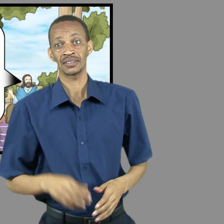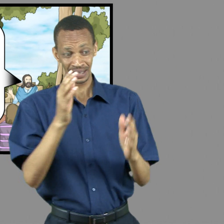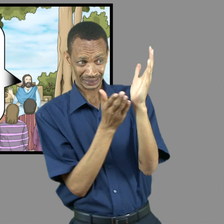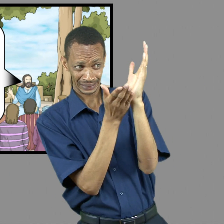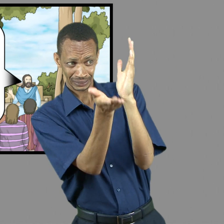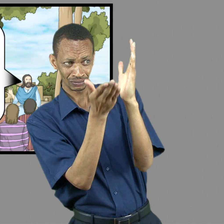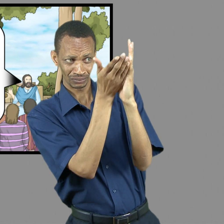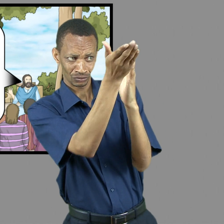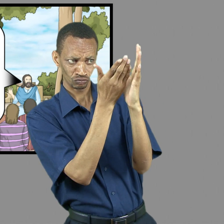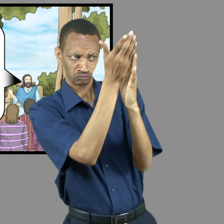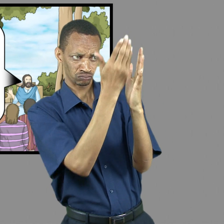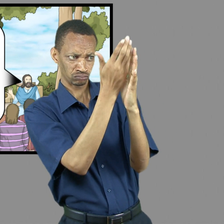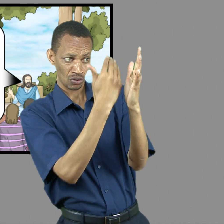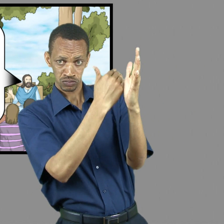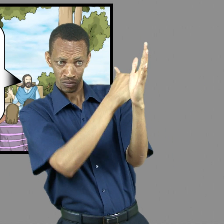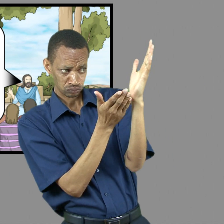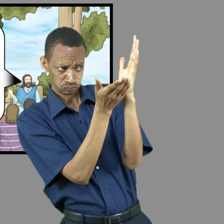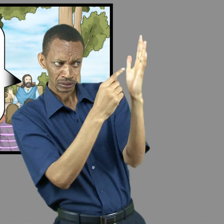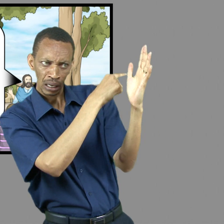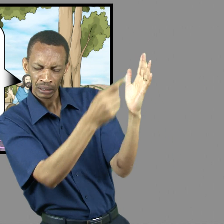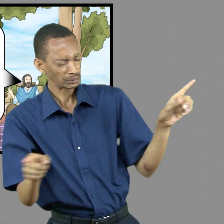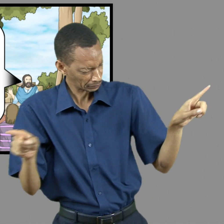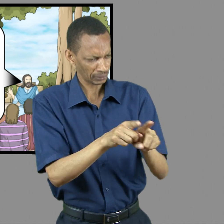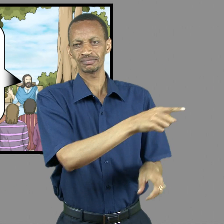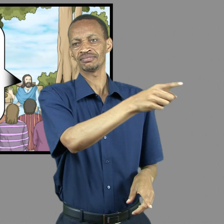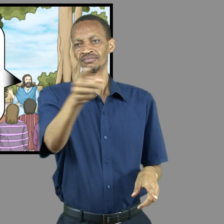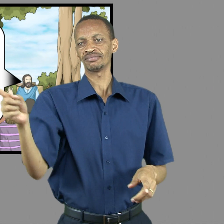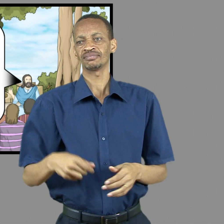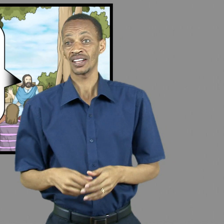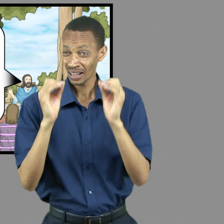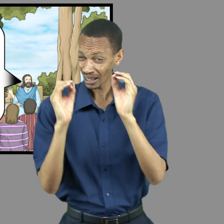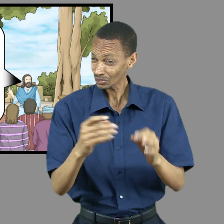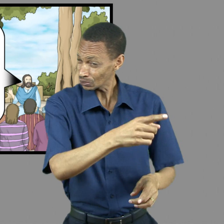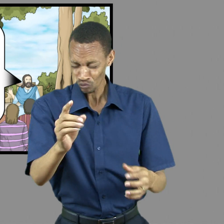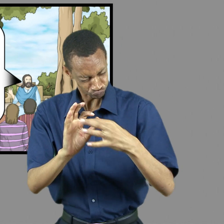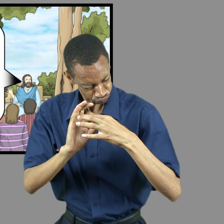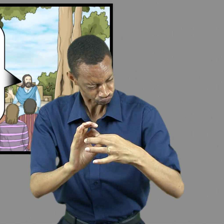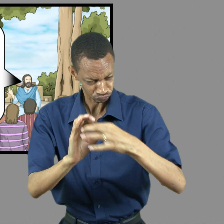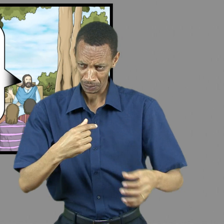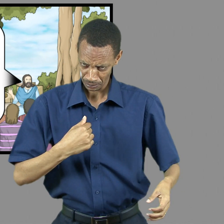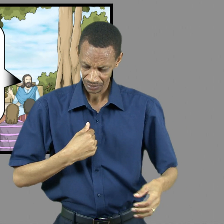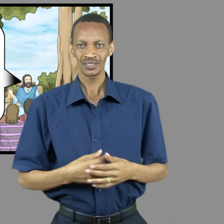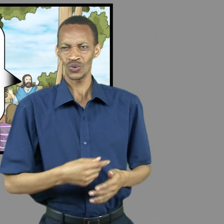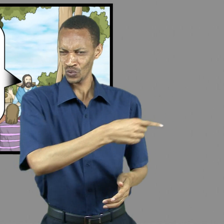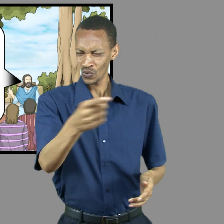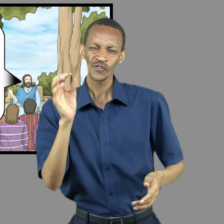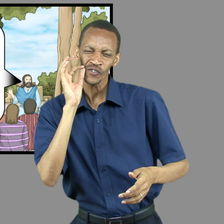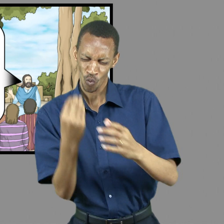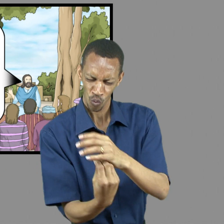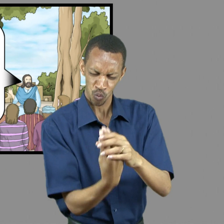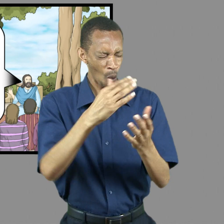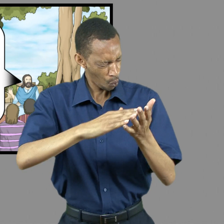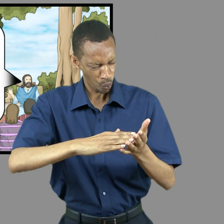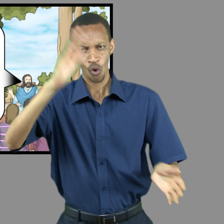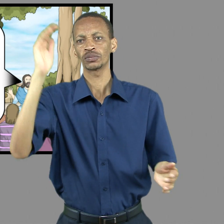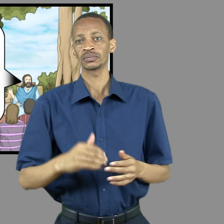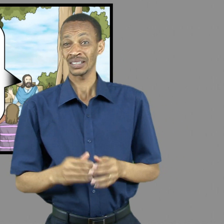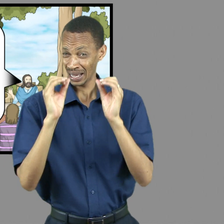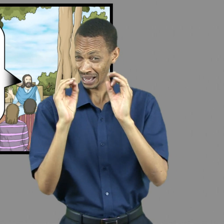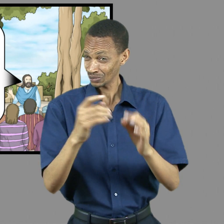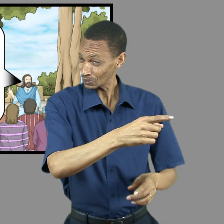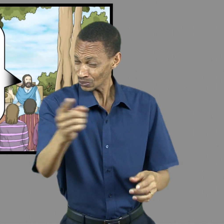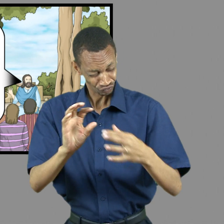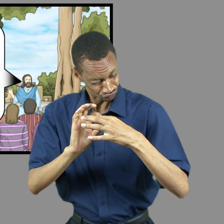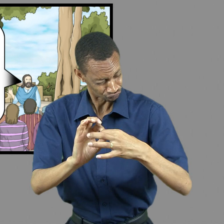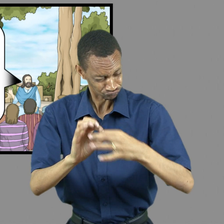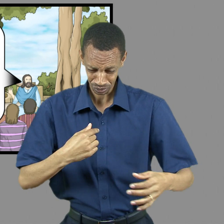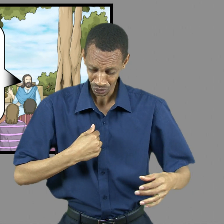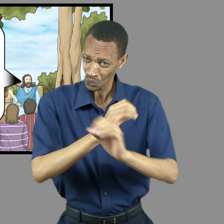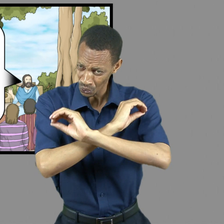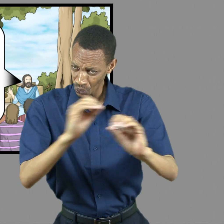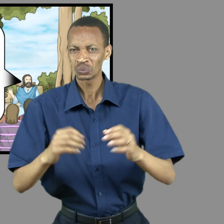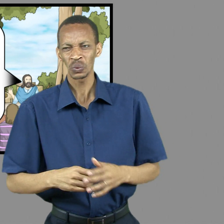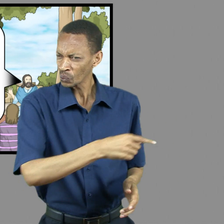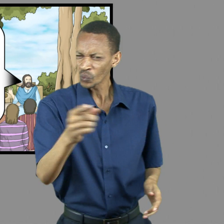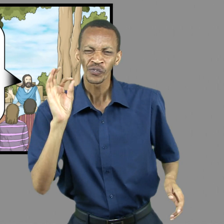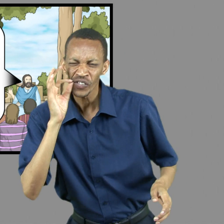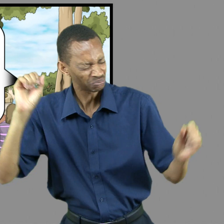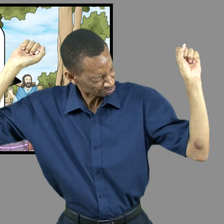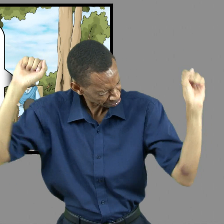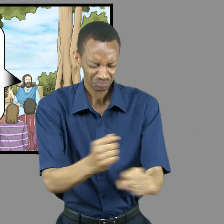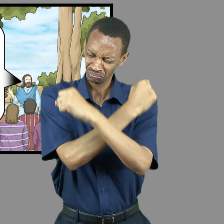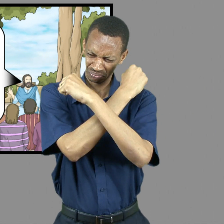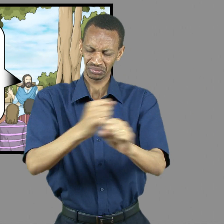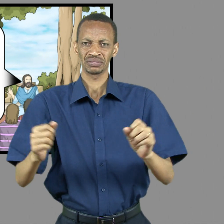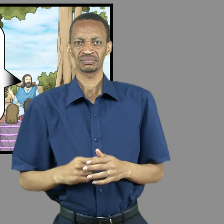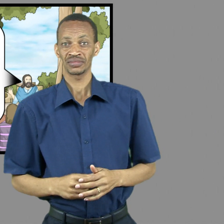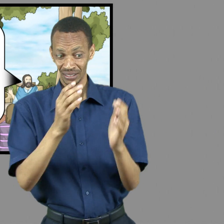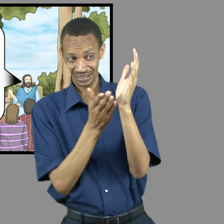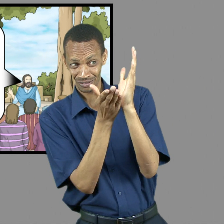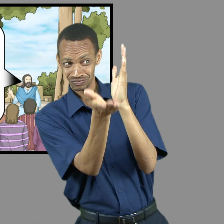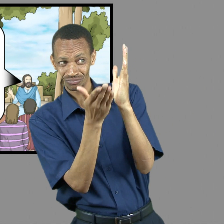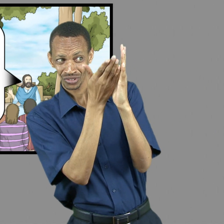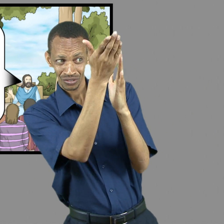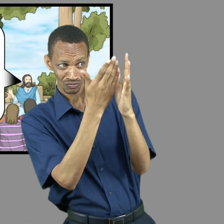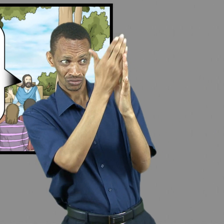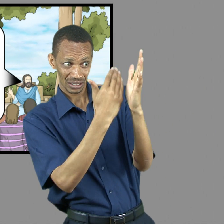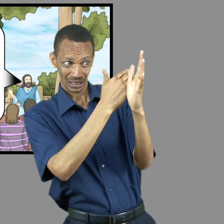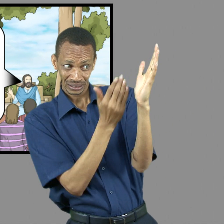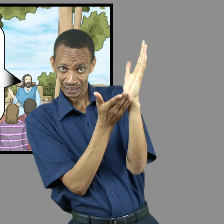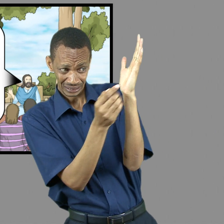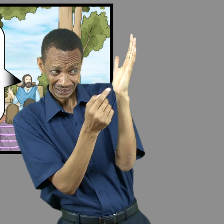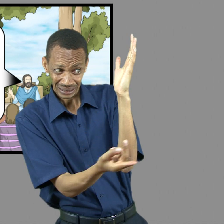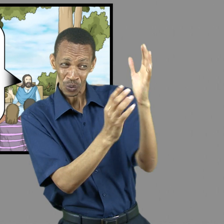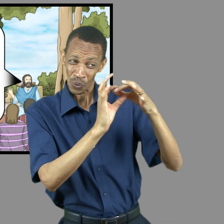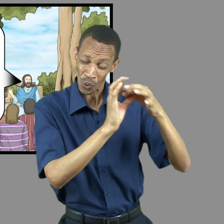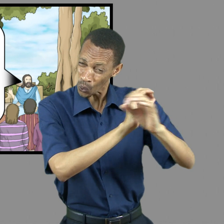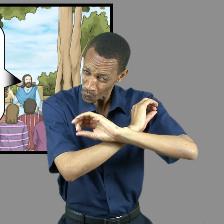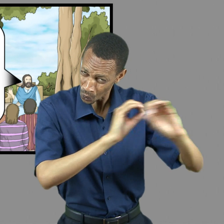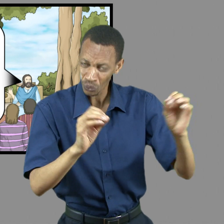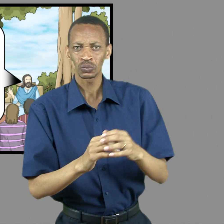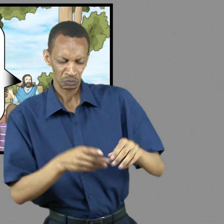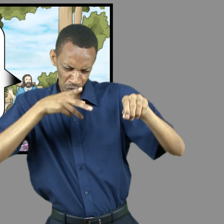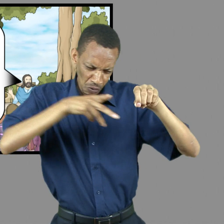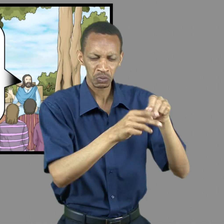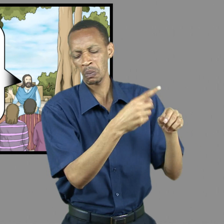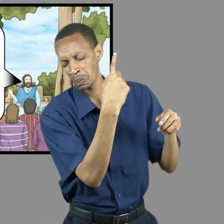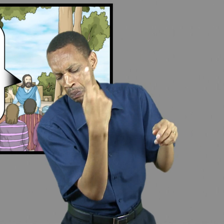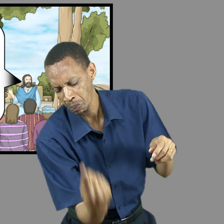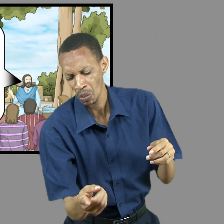The one who remains in Me, and I in him, will bear much fruit. For apart from Me you can do nothing.